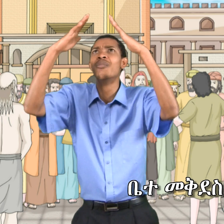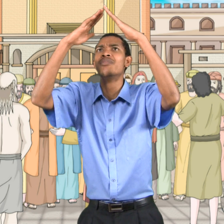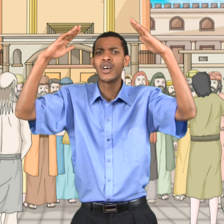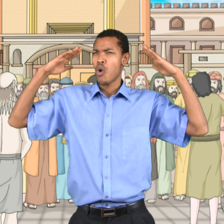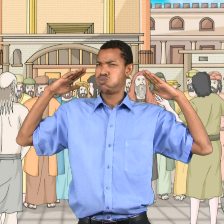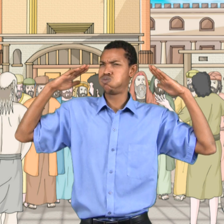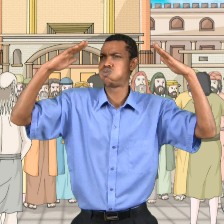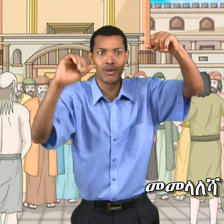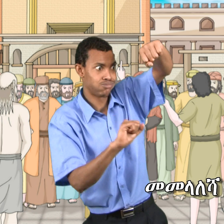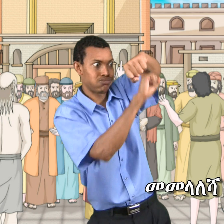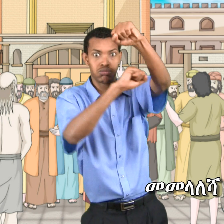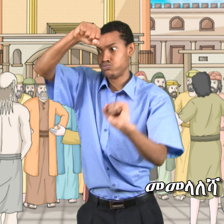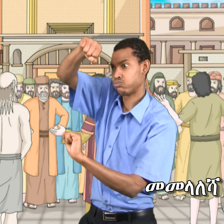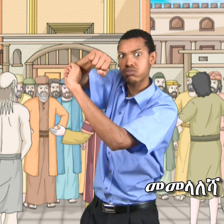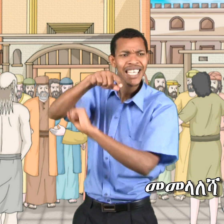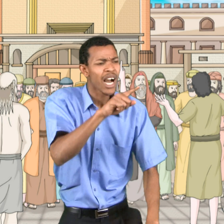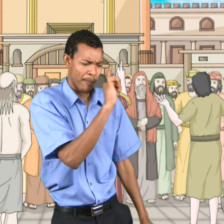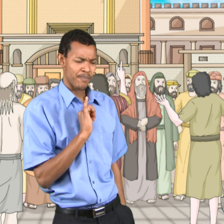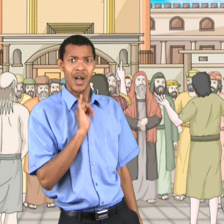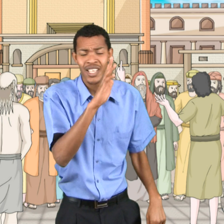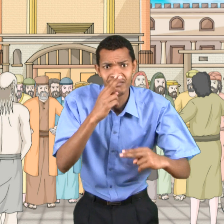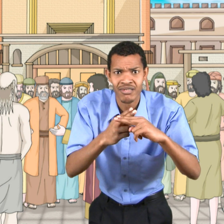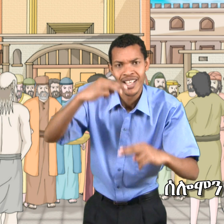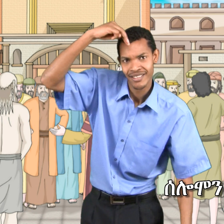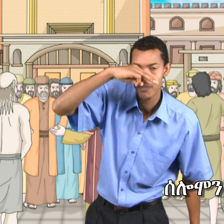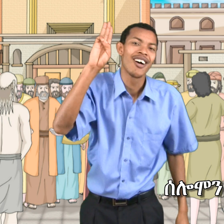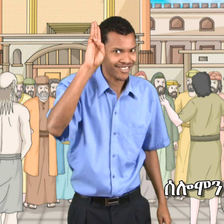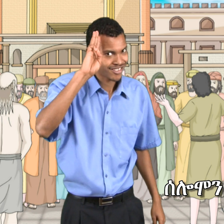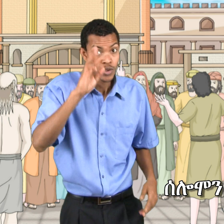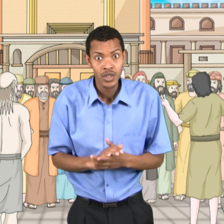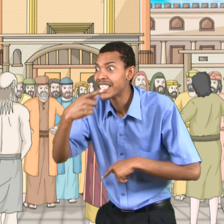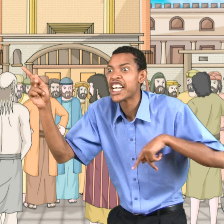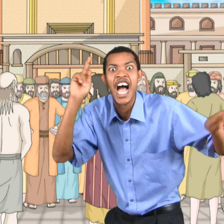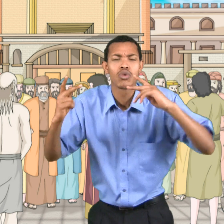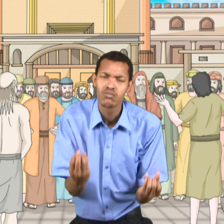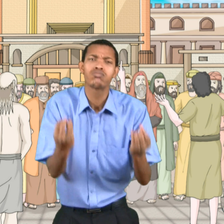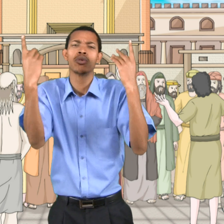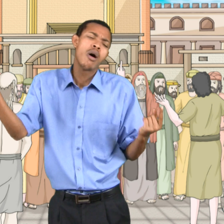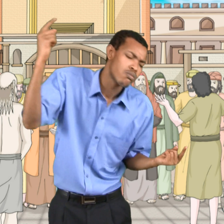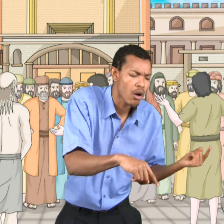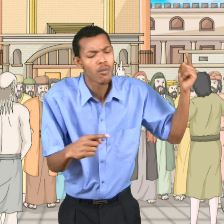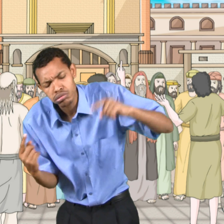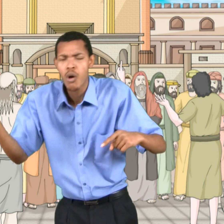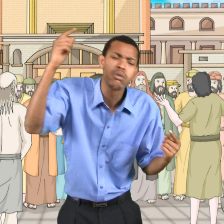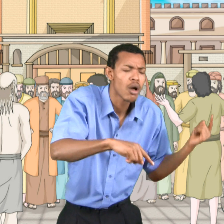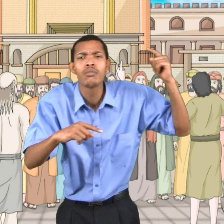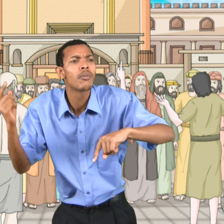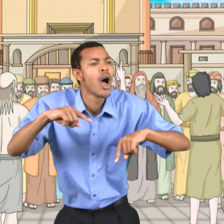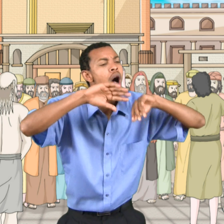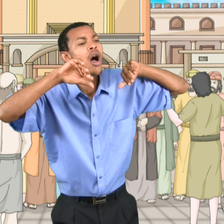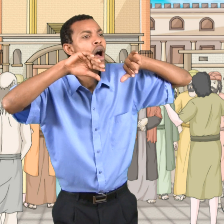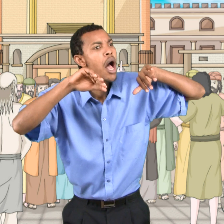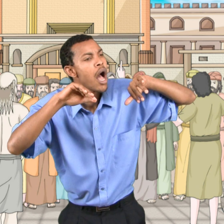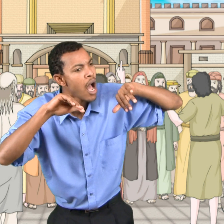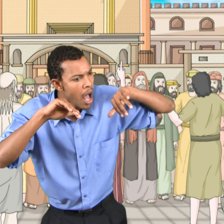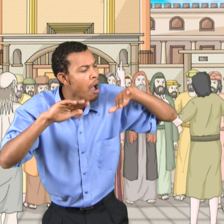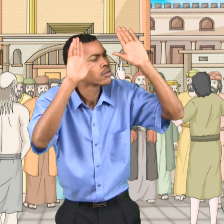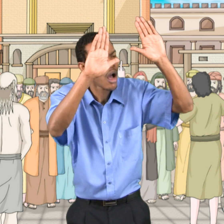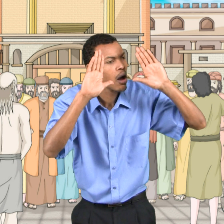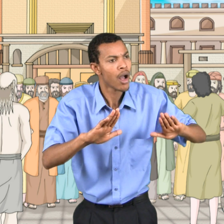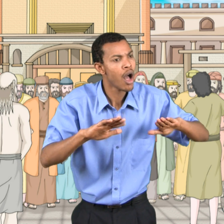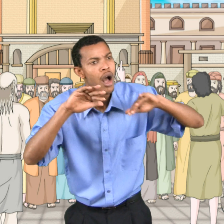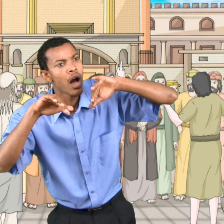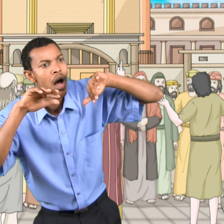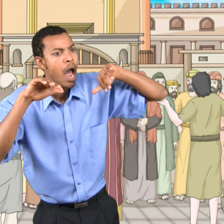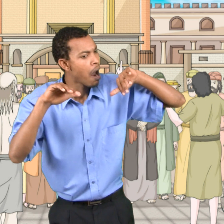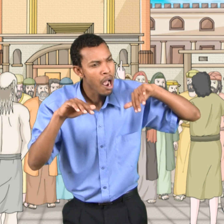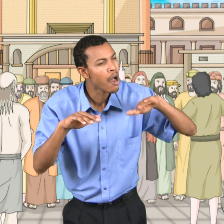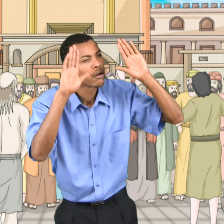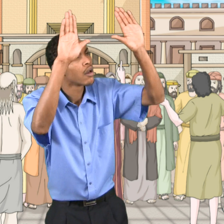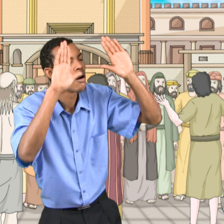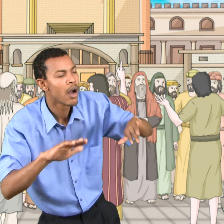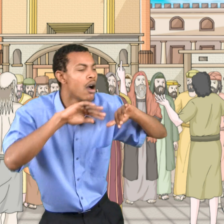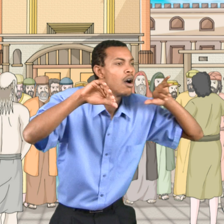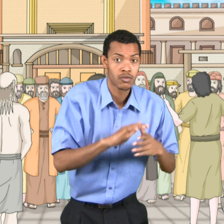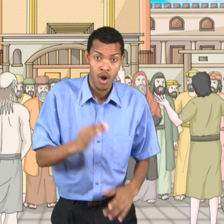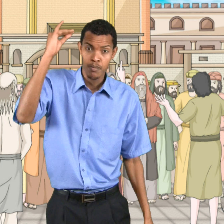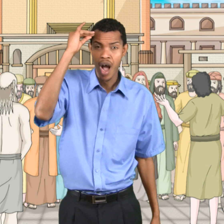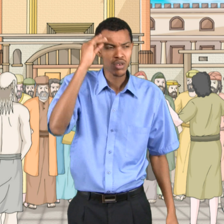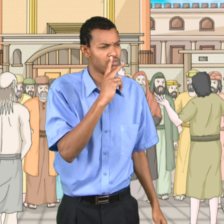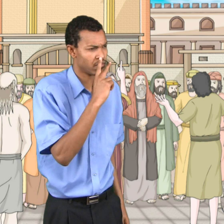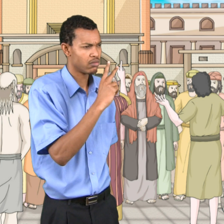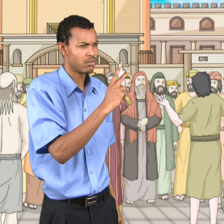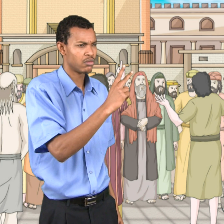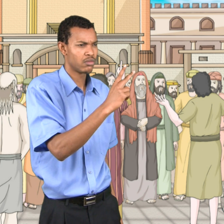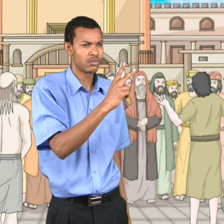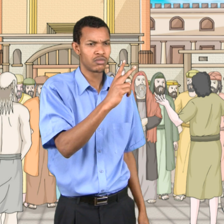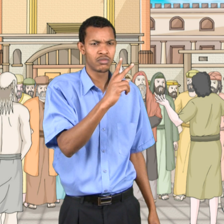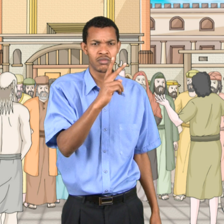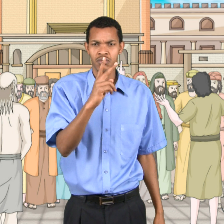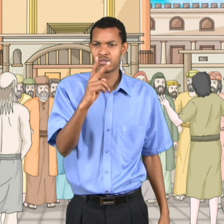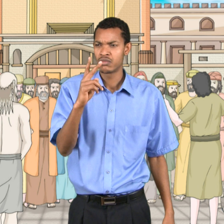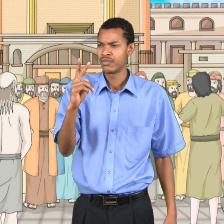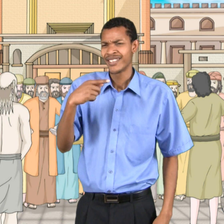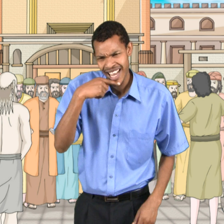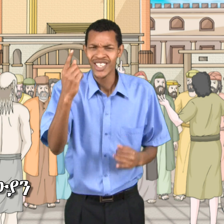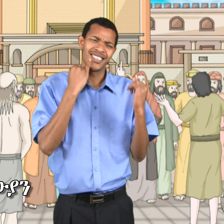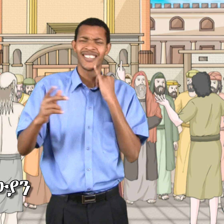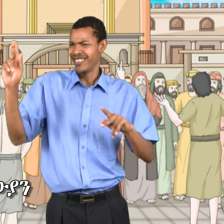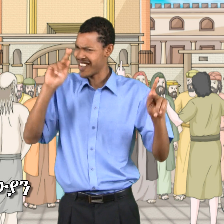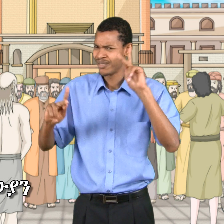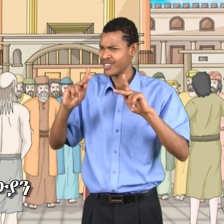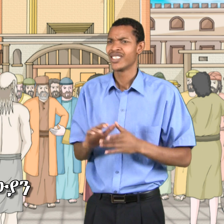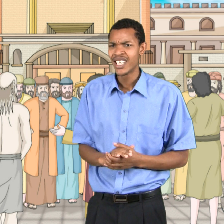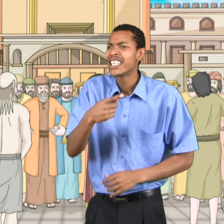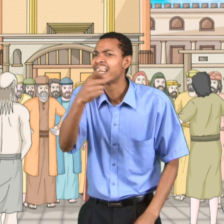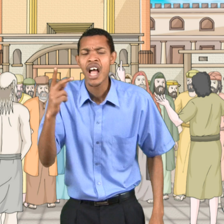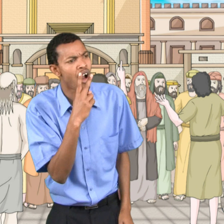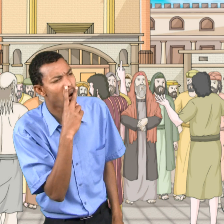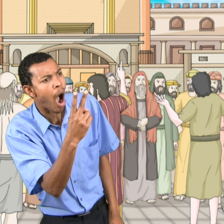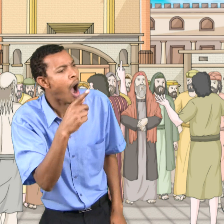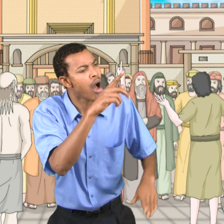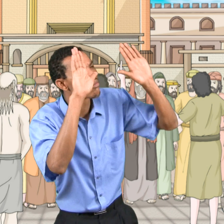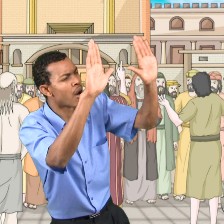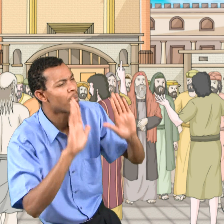And when Peter saw this, he addressed the people: “Men of Israel, why are you surprised by this?